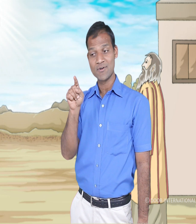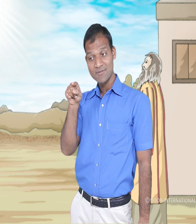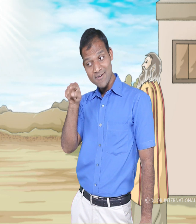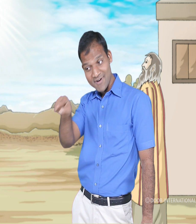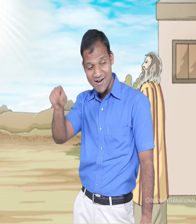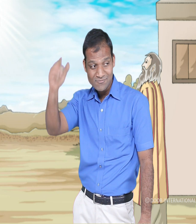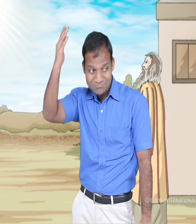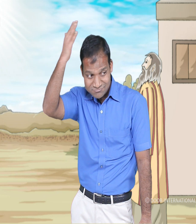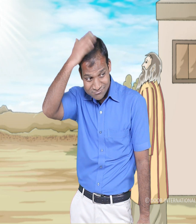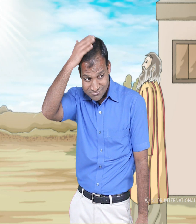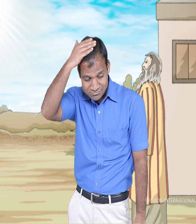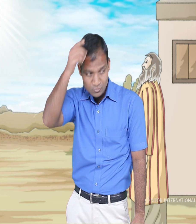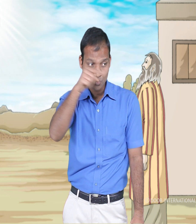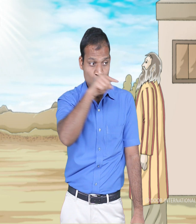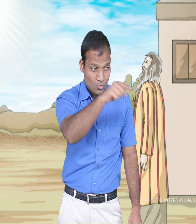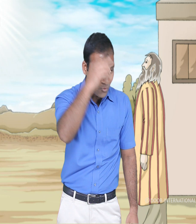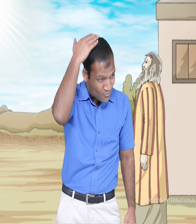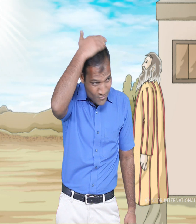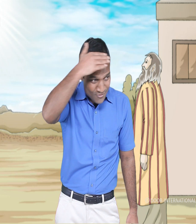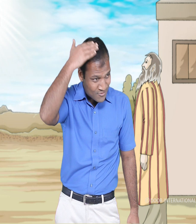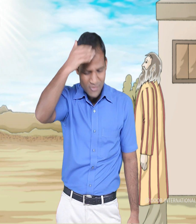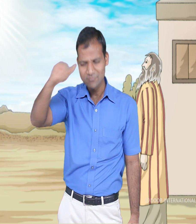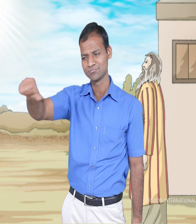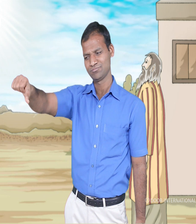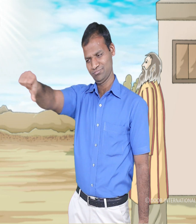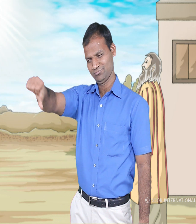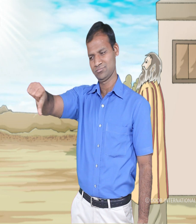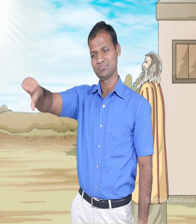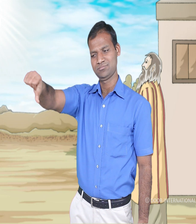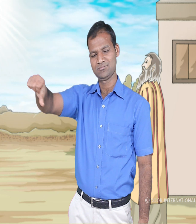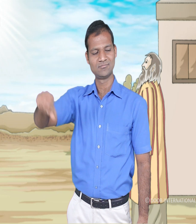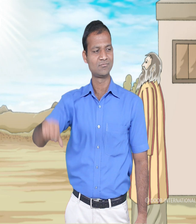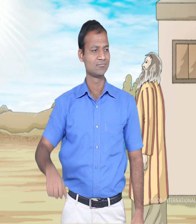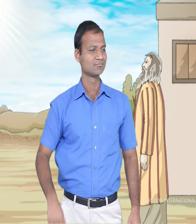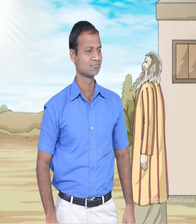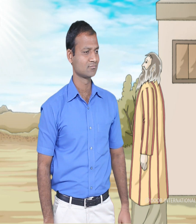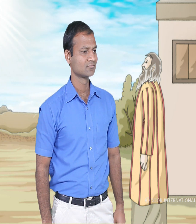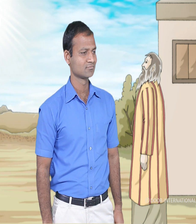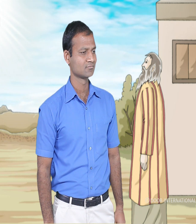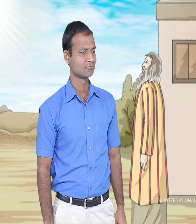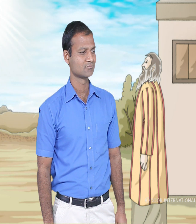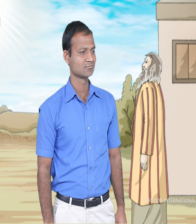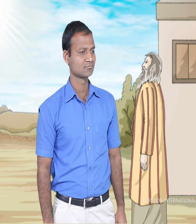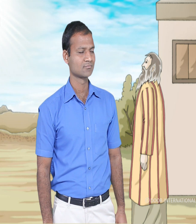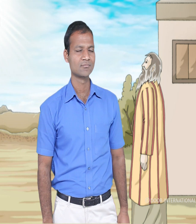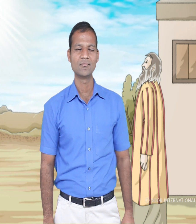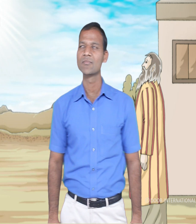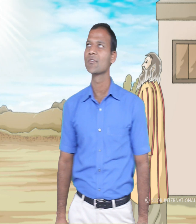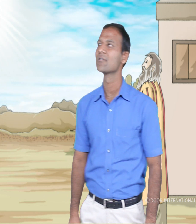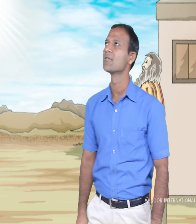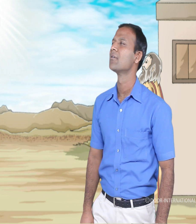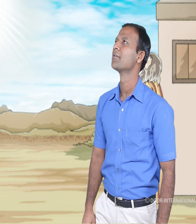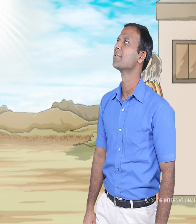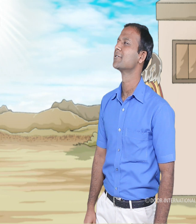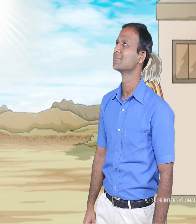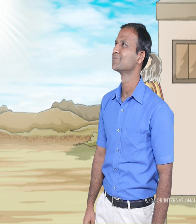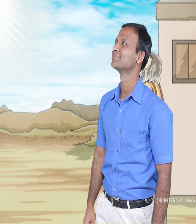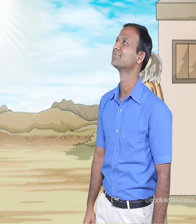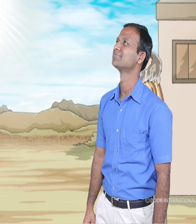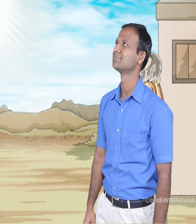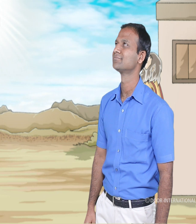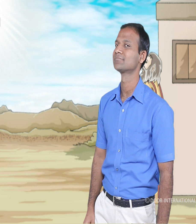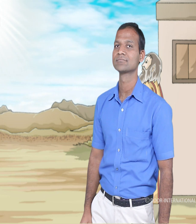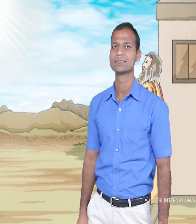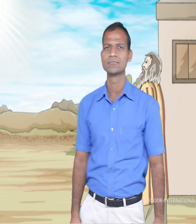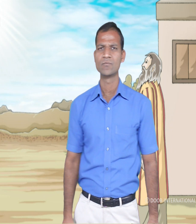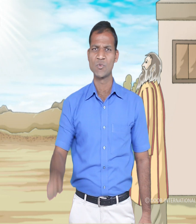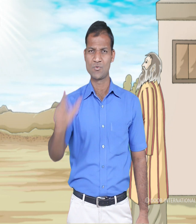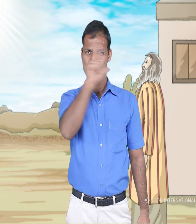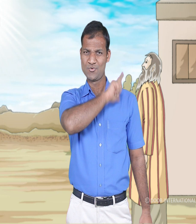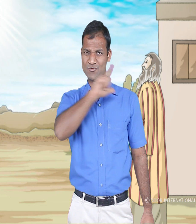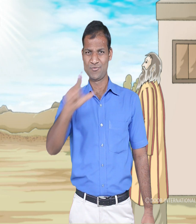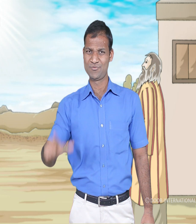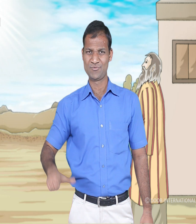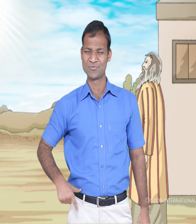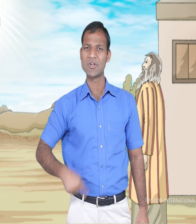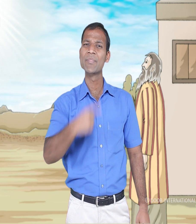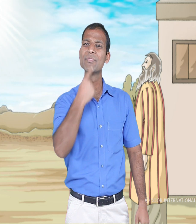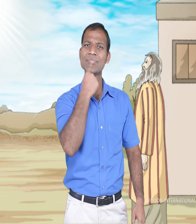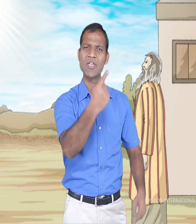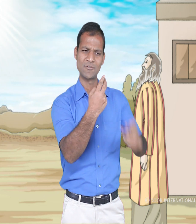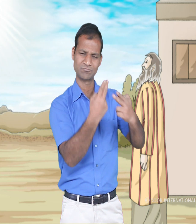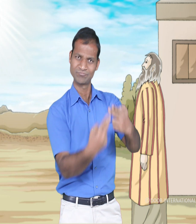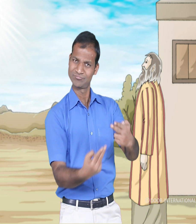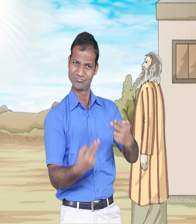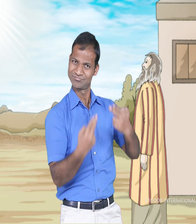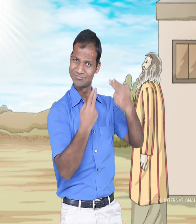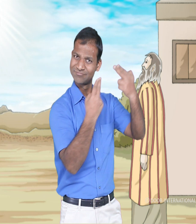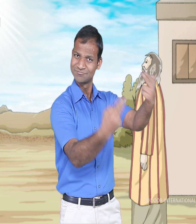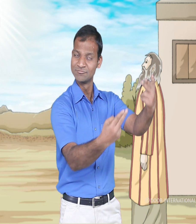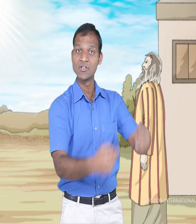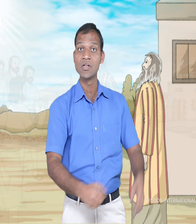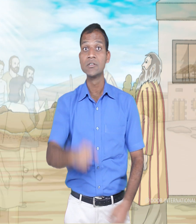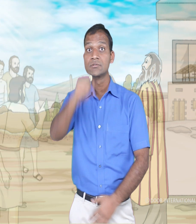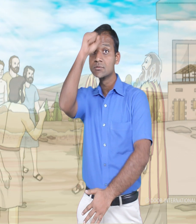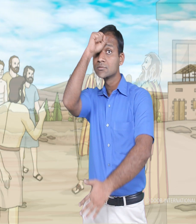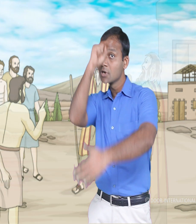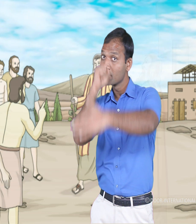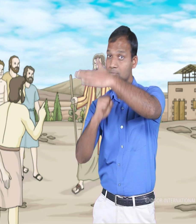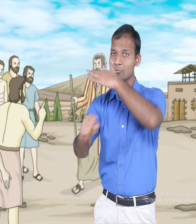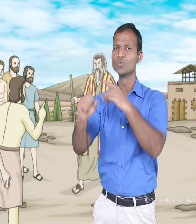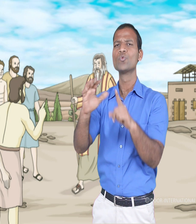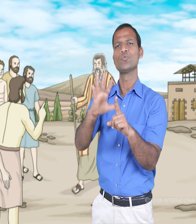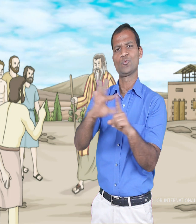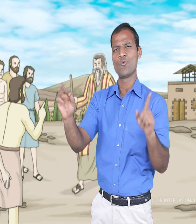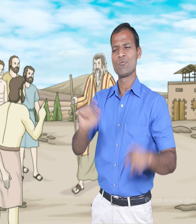You are to anoint for Me the one I indicate.”